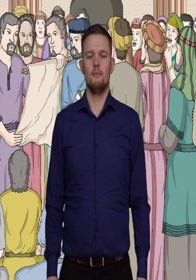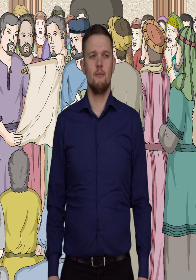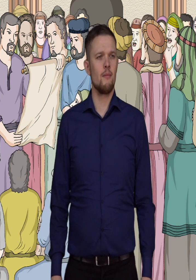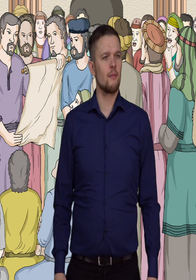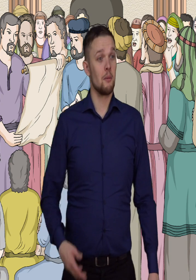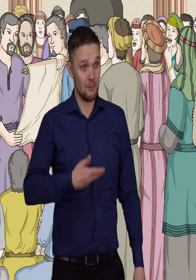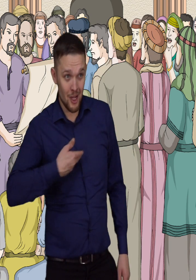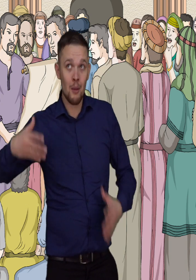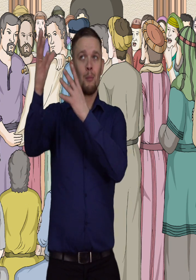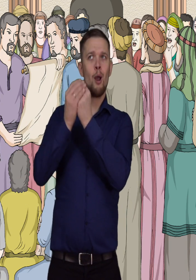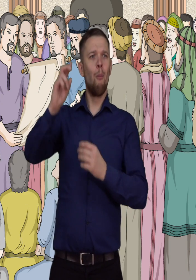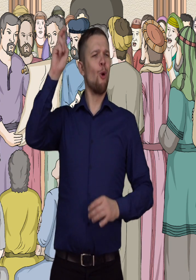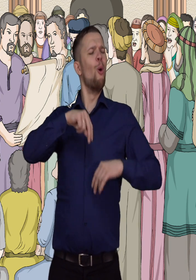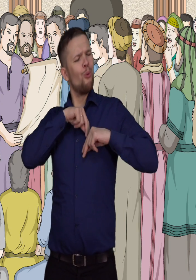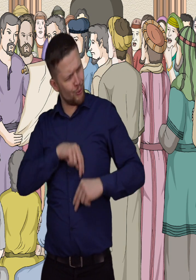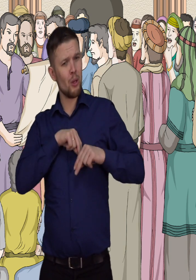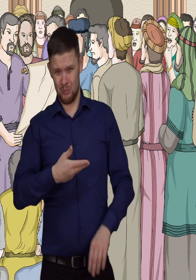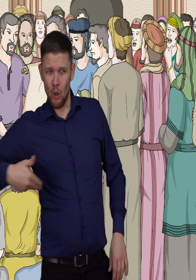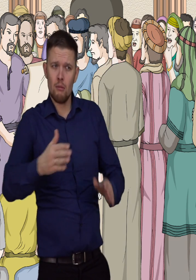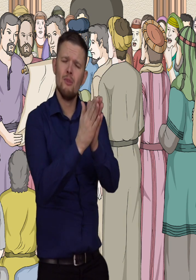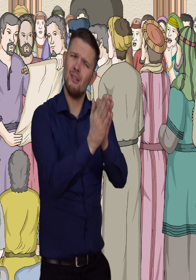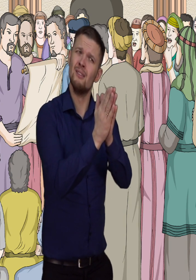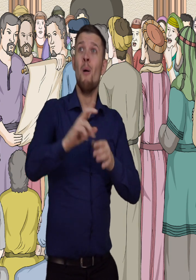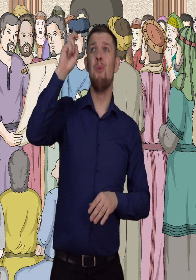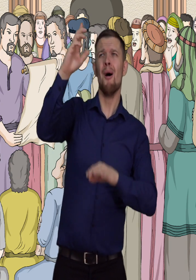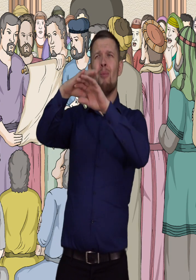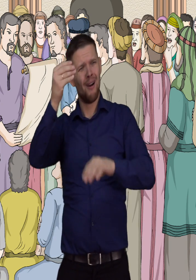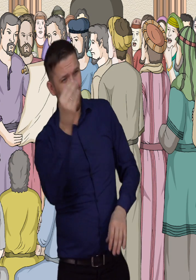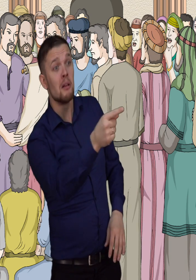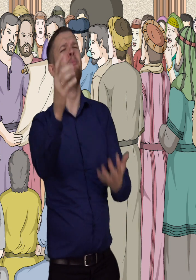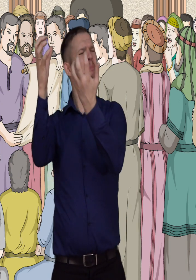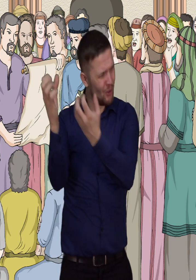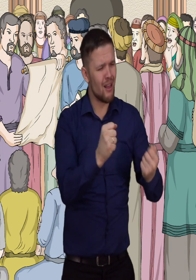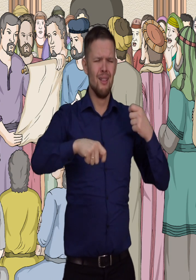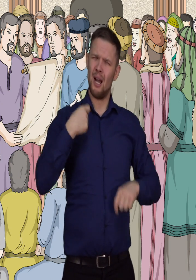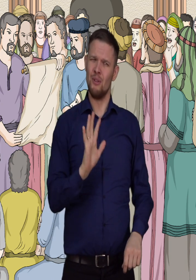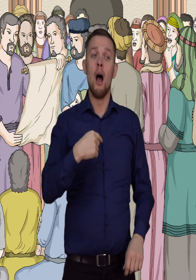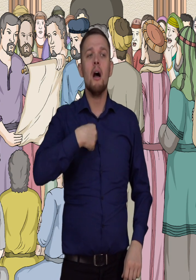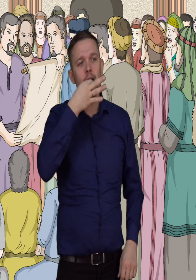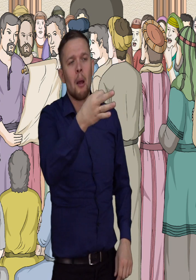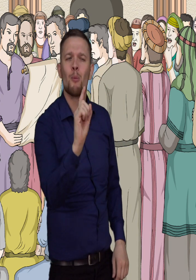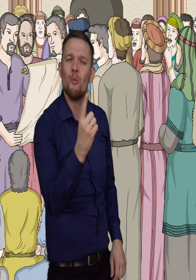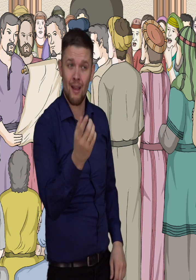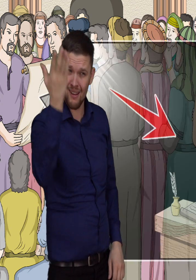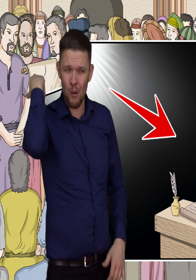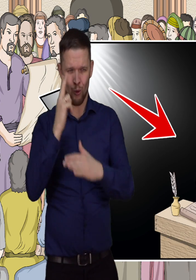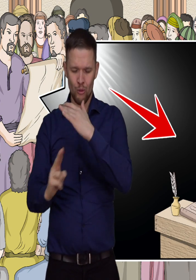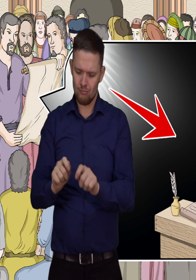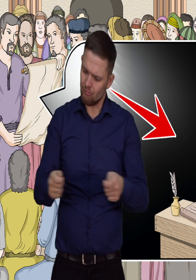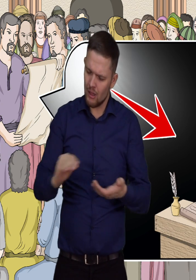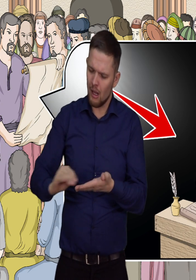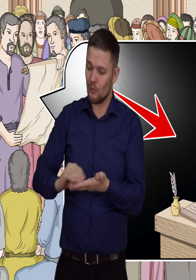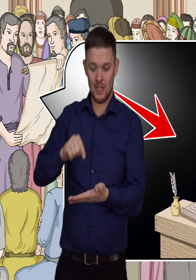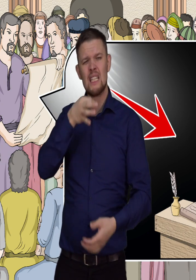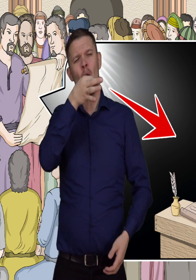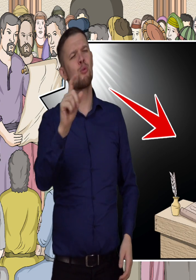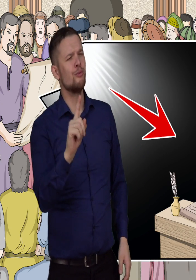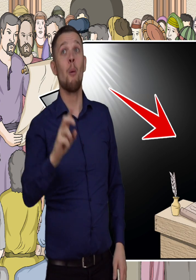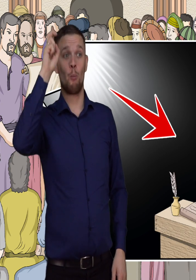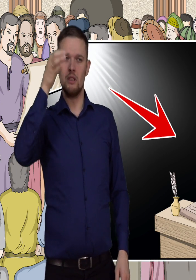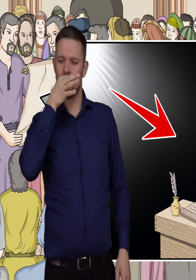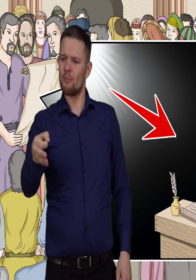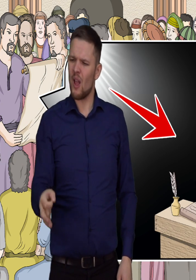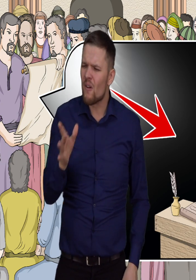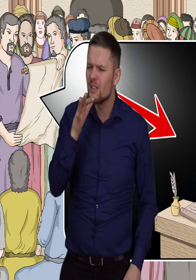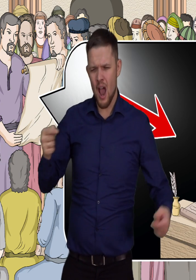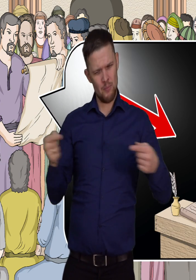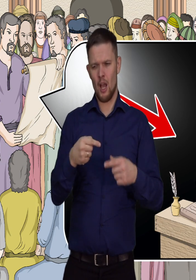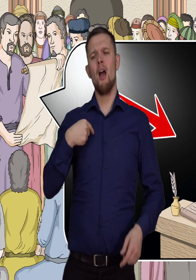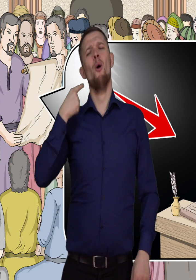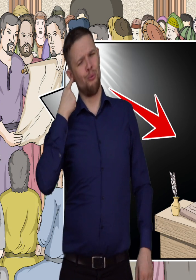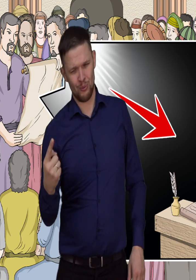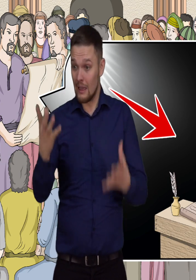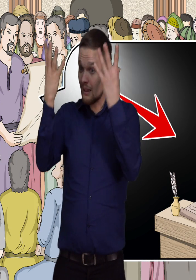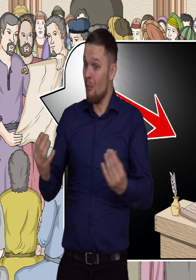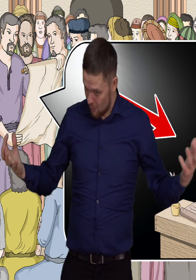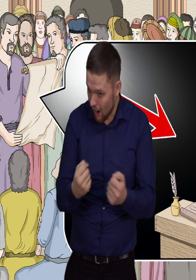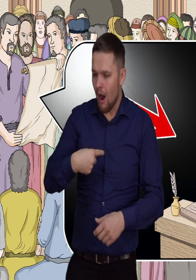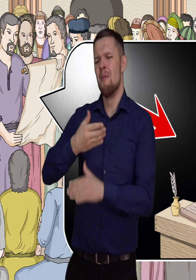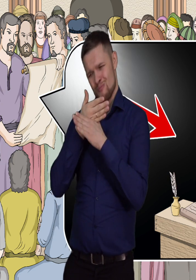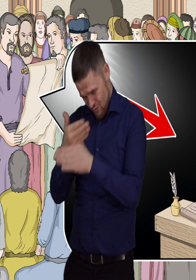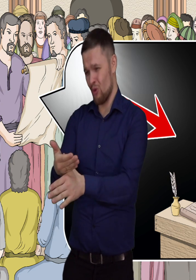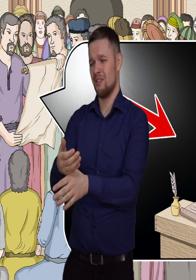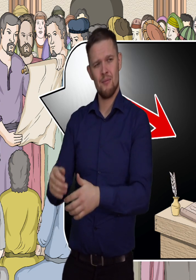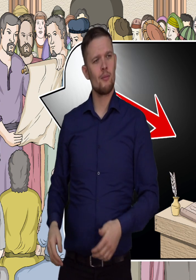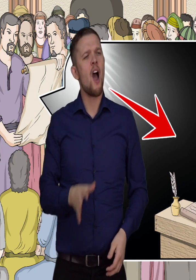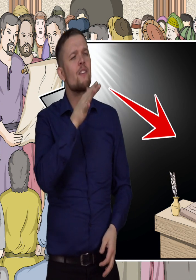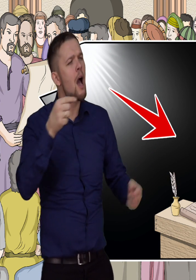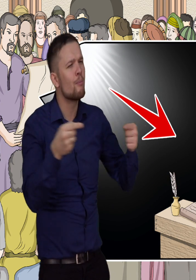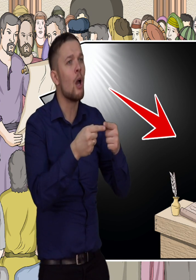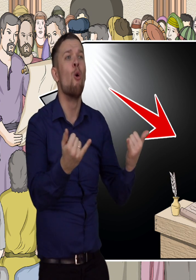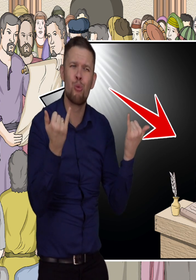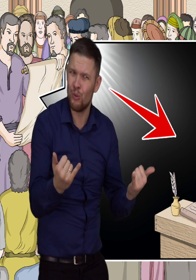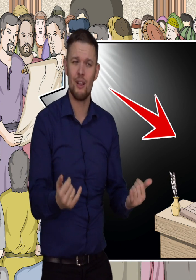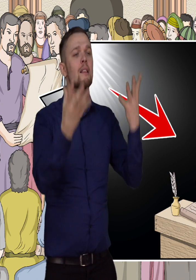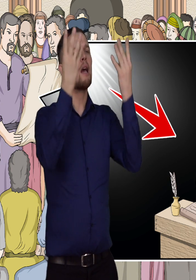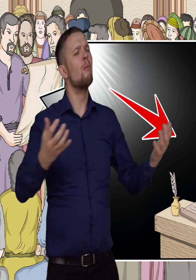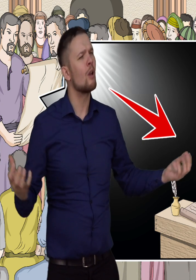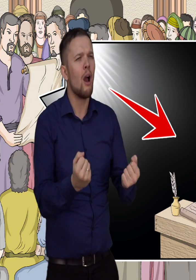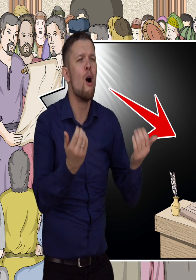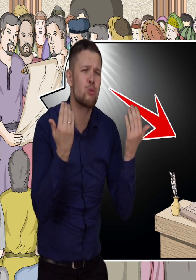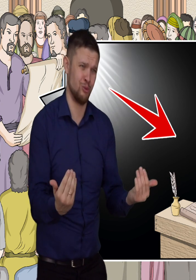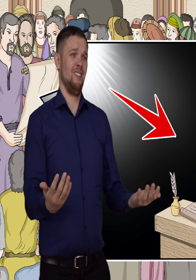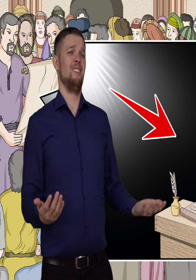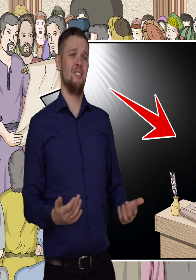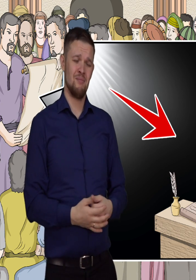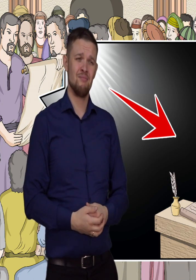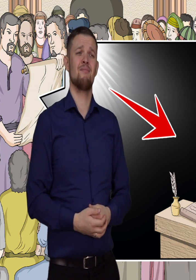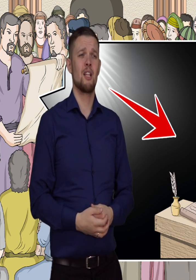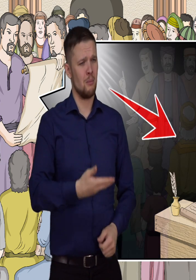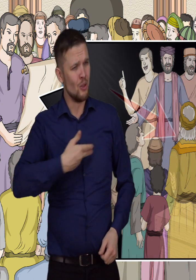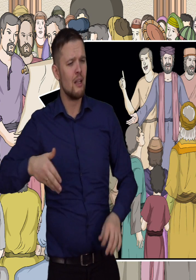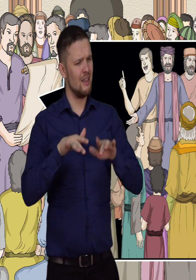For He says: “In the time of favor I heard you, and in the day of salvation I helped you.” Behold, now is the time of favor;